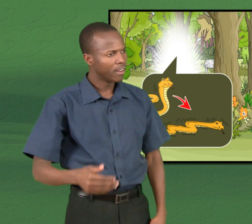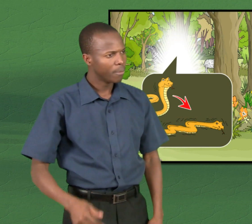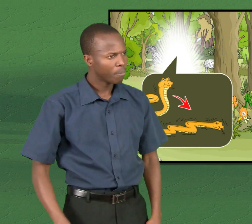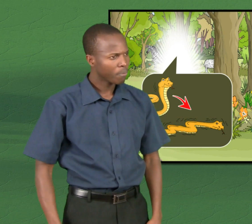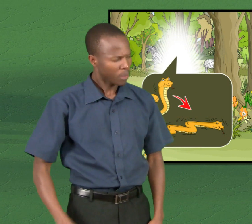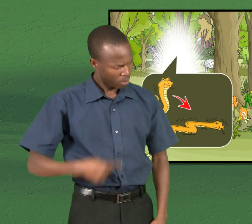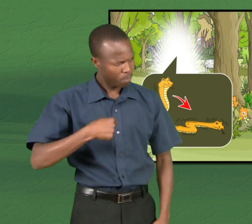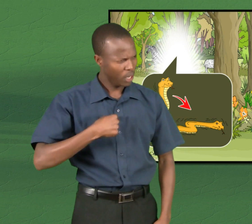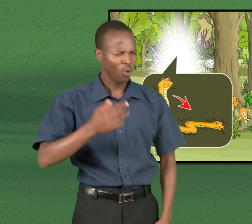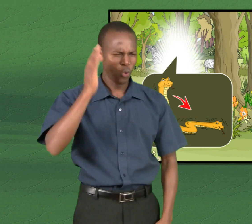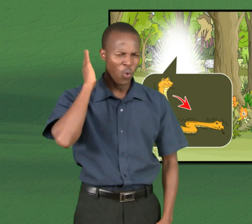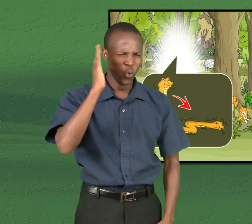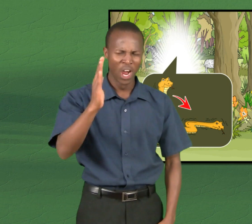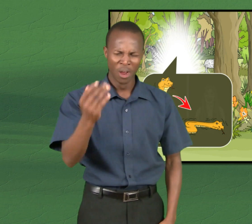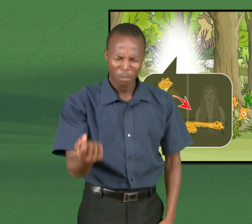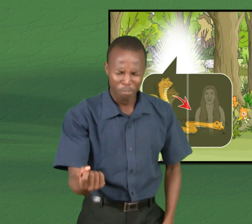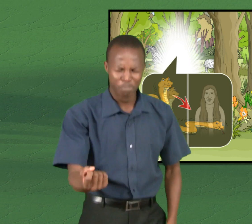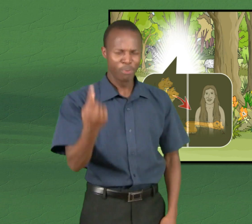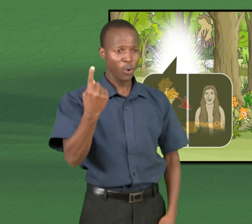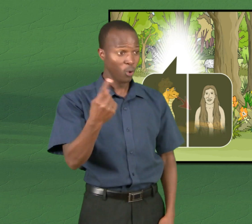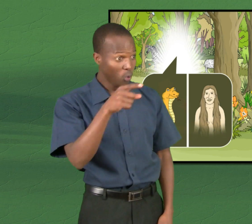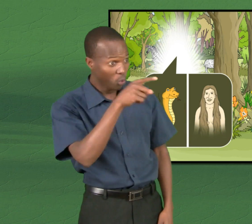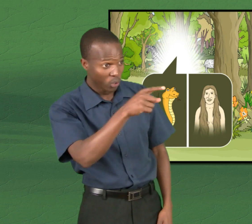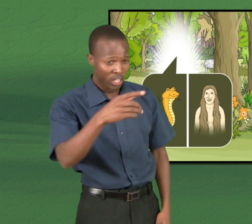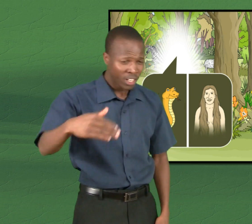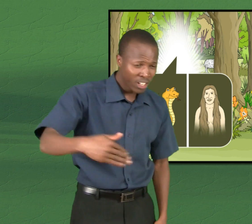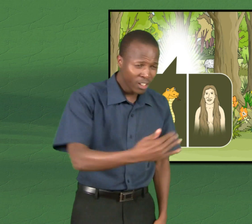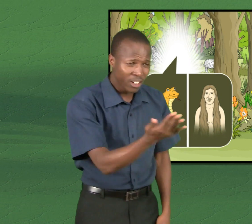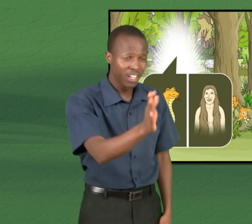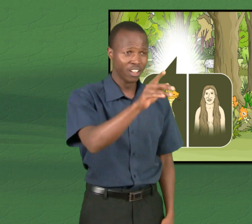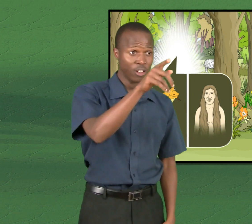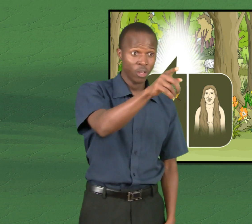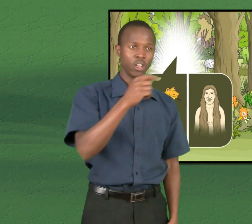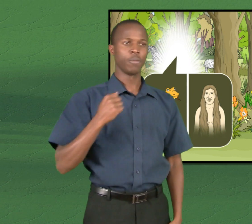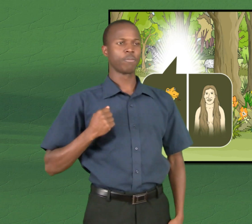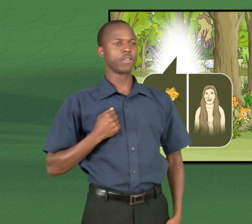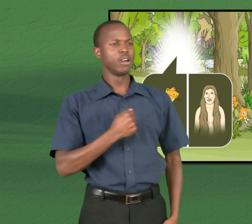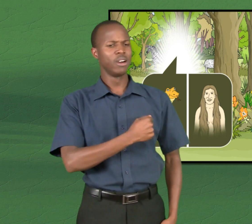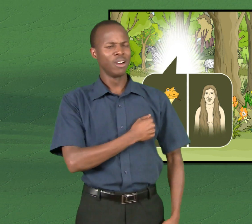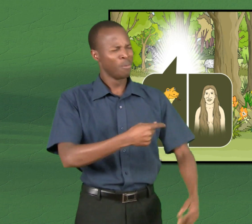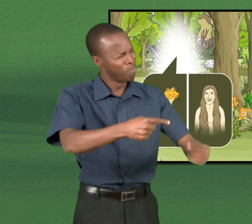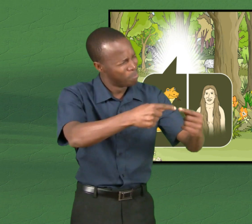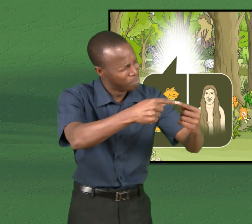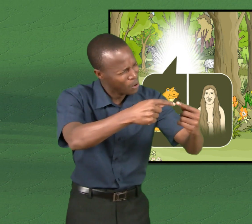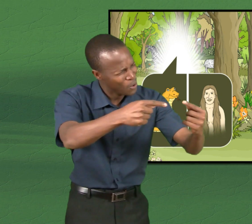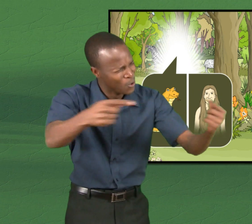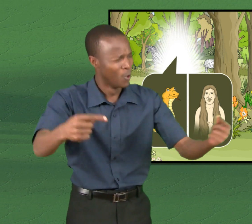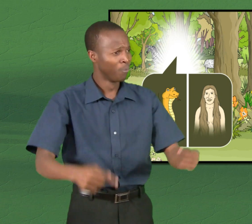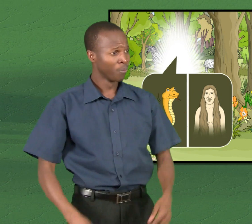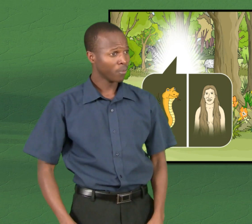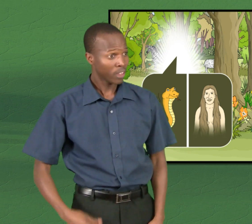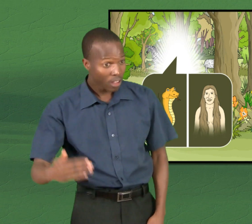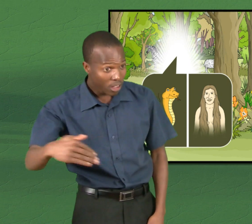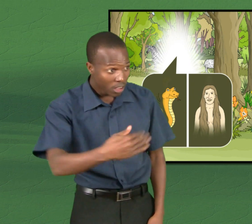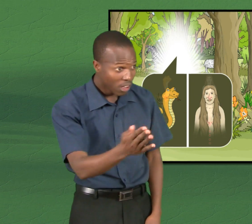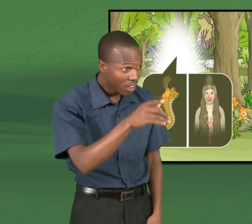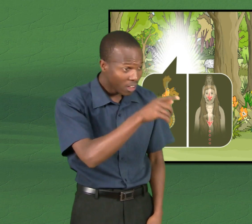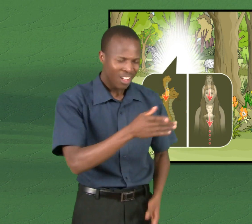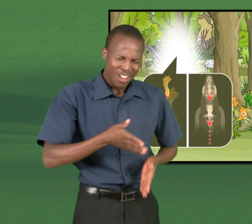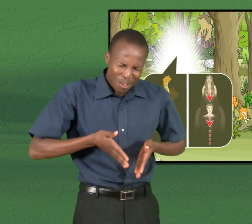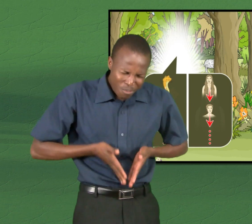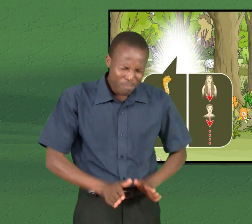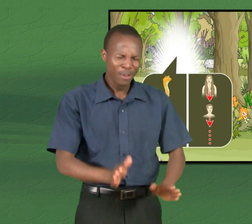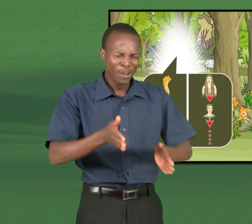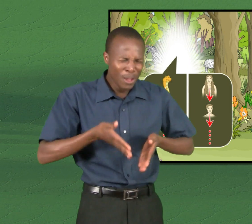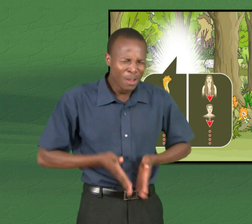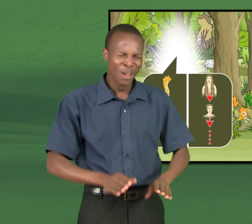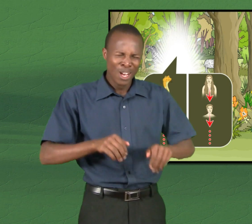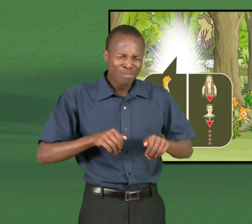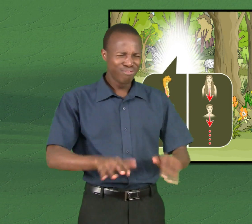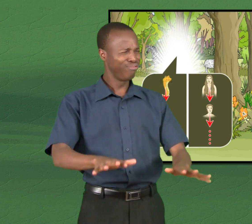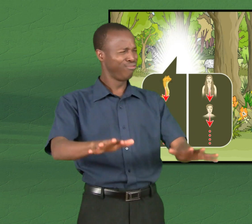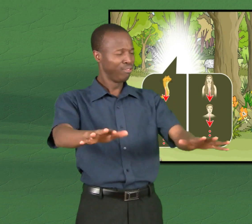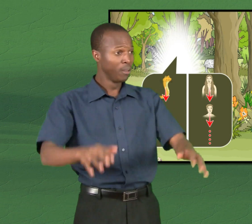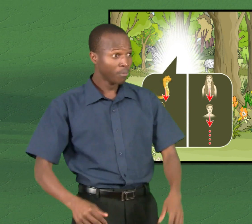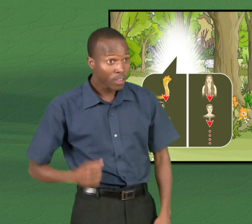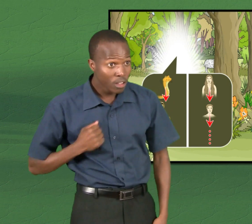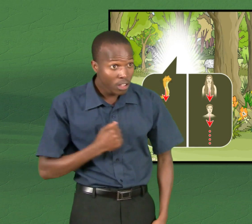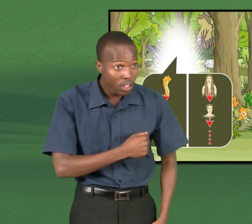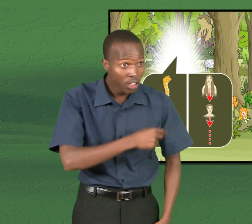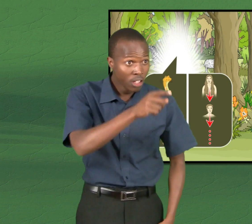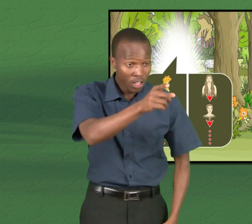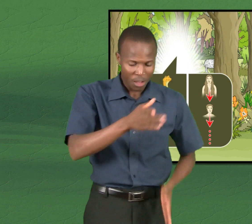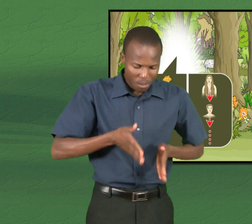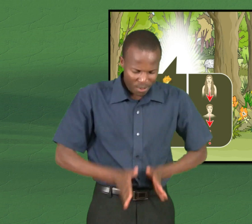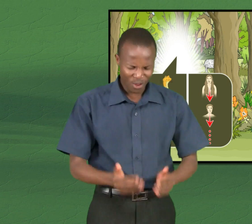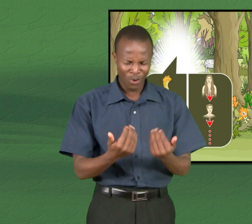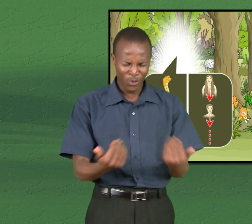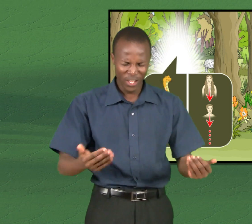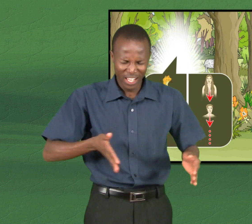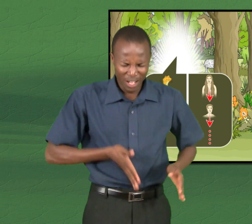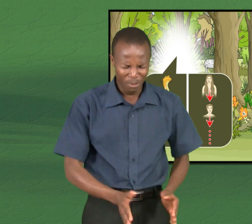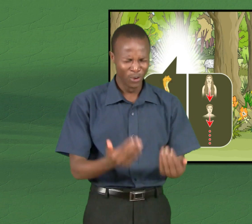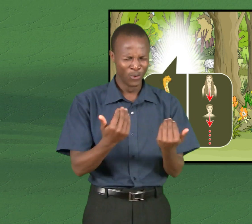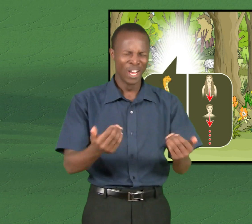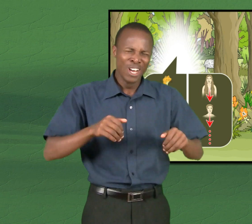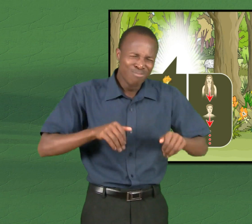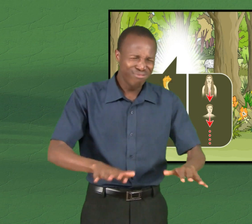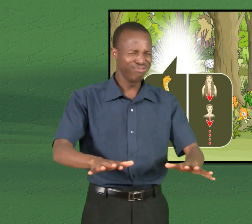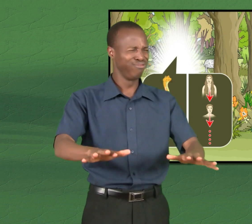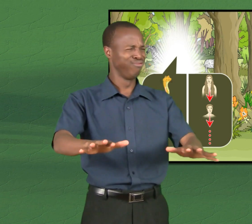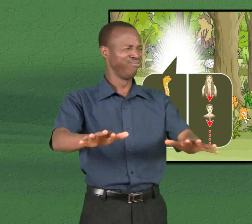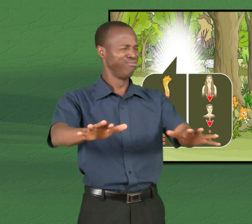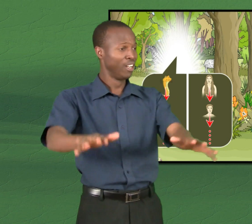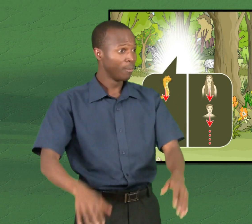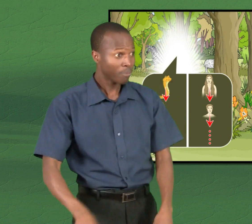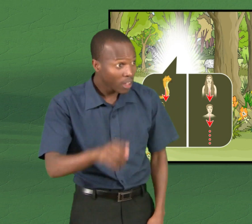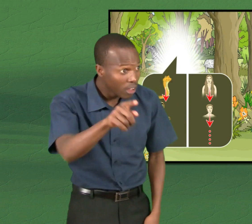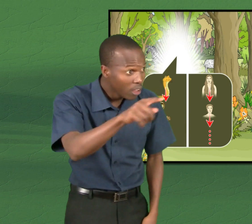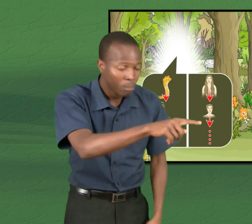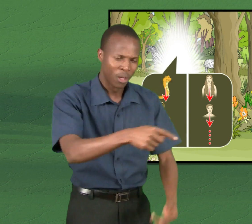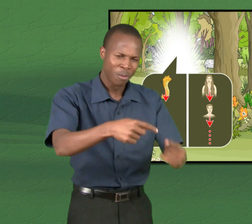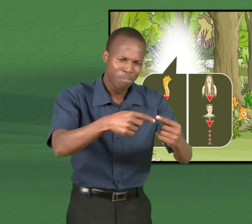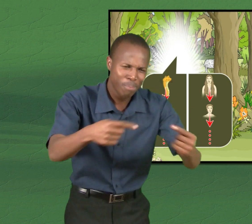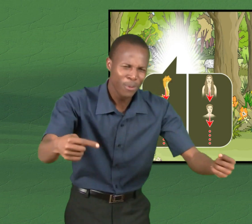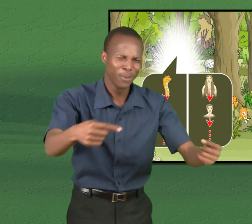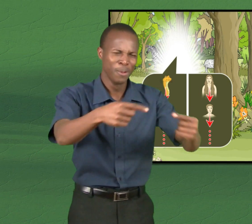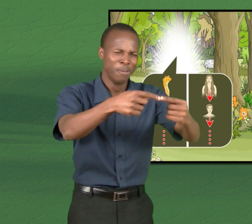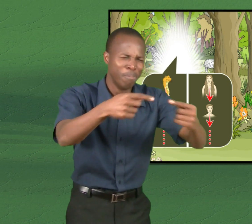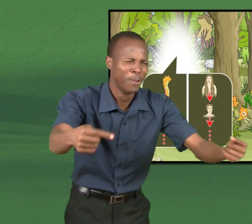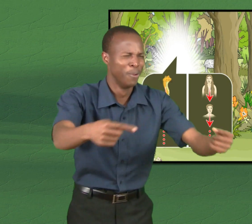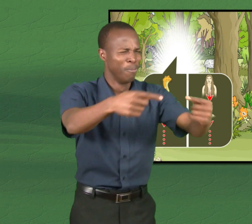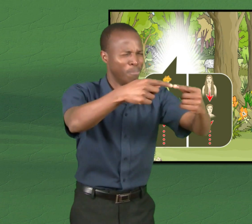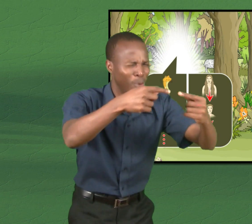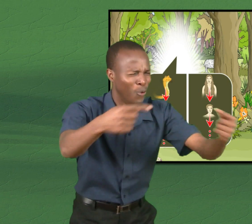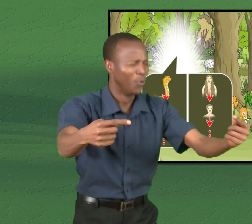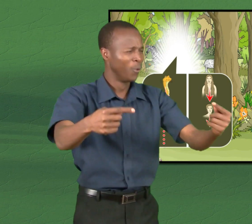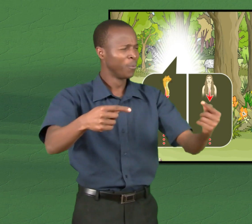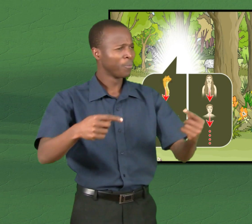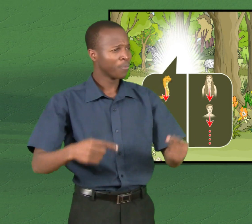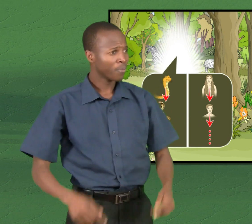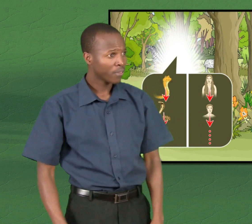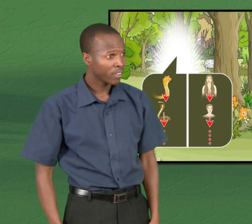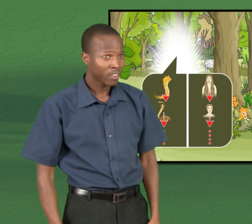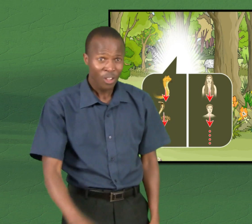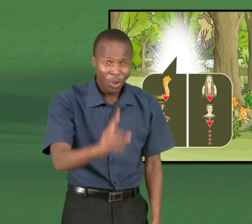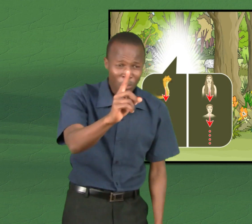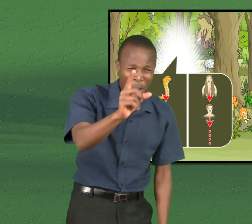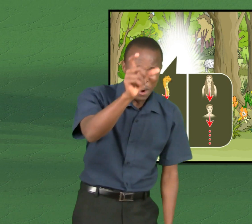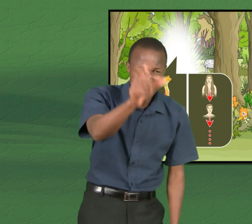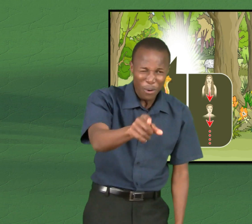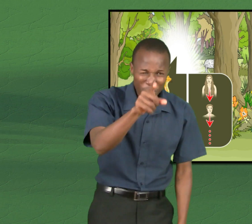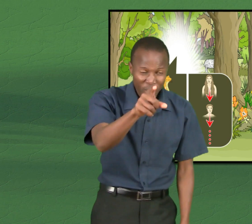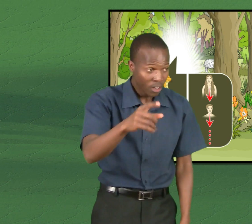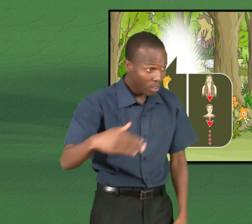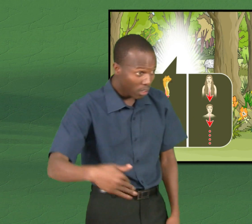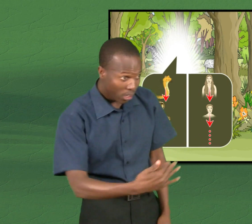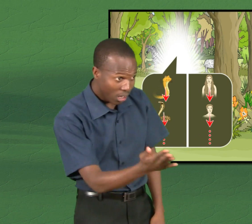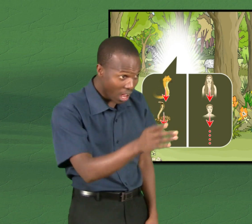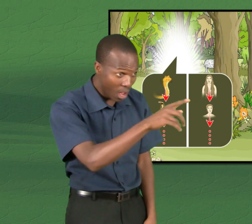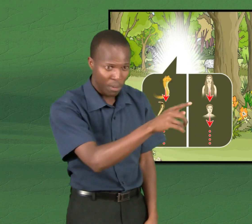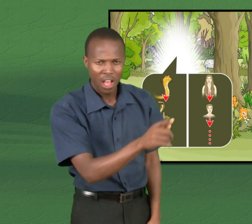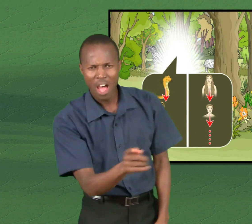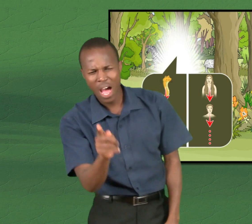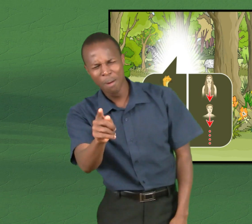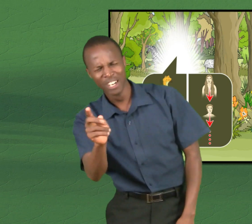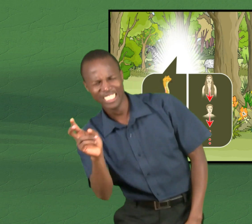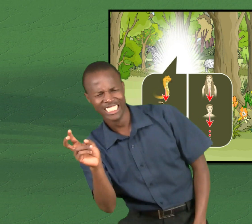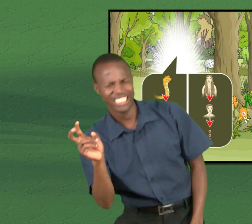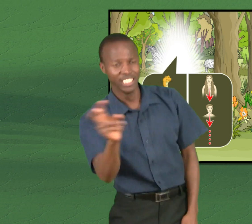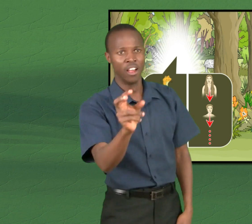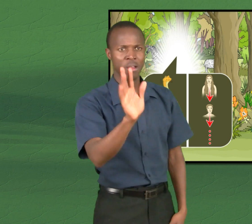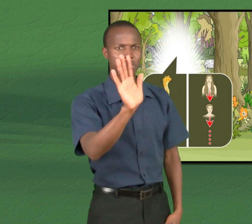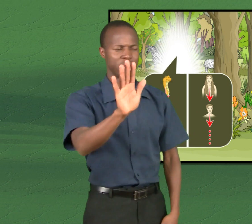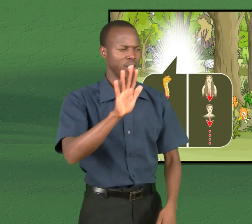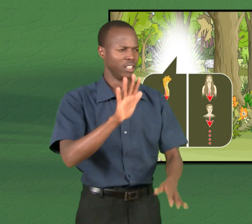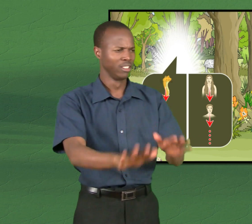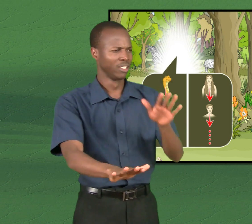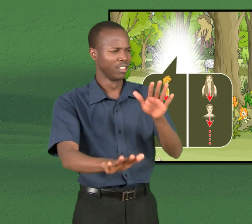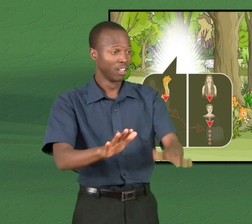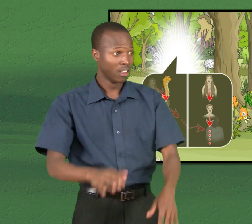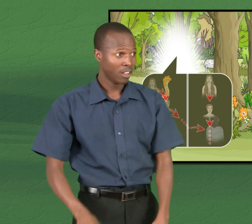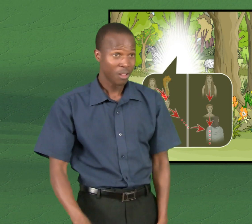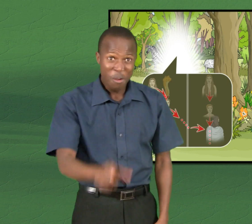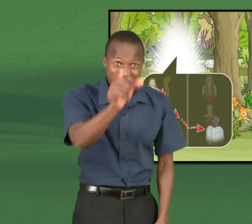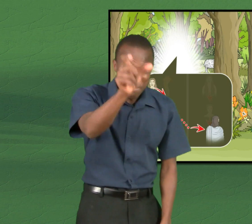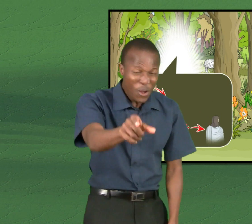And I will put enmity between you and the woman, and between your seed and her seed.